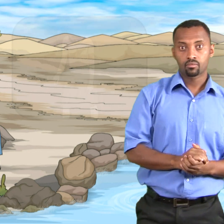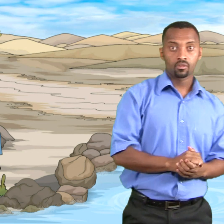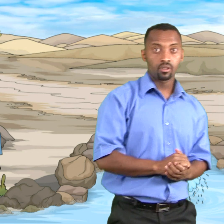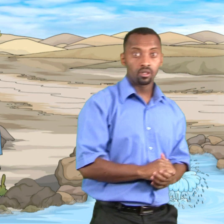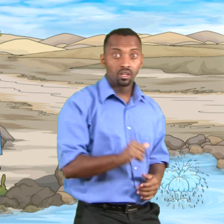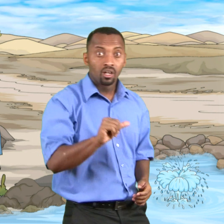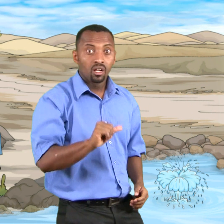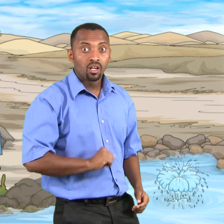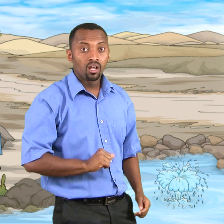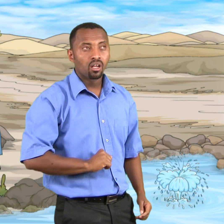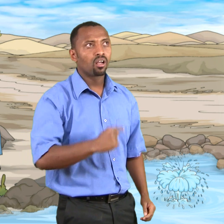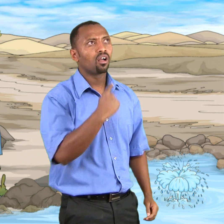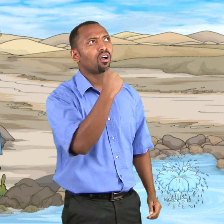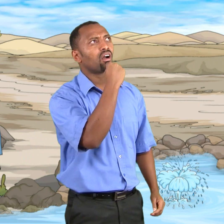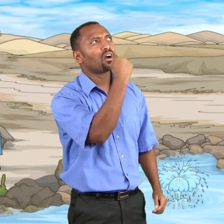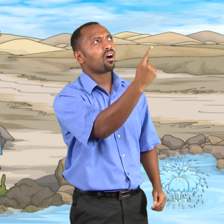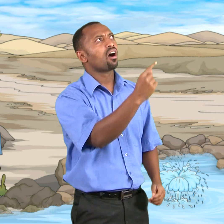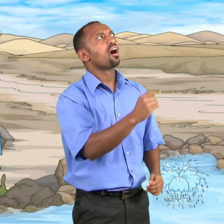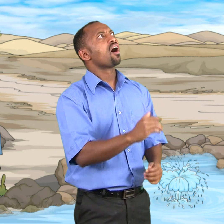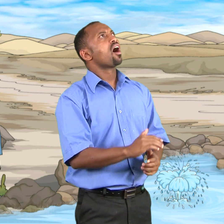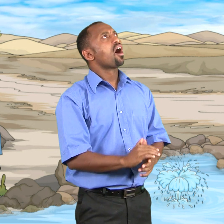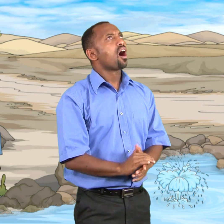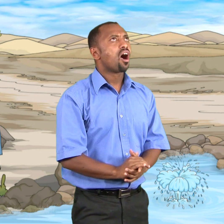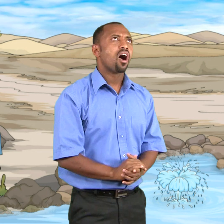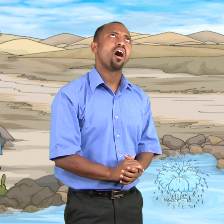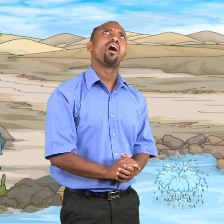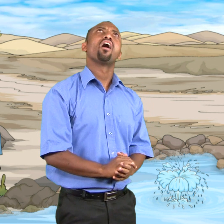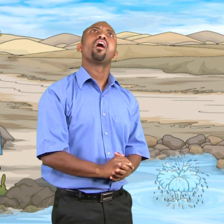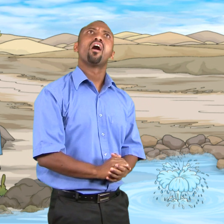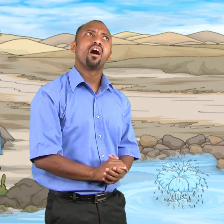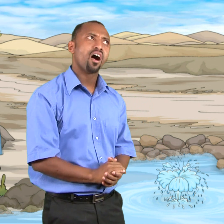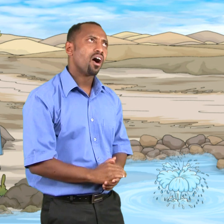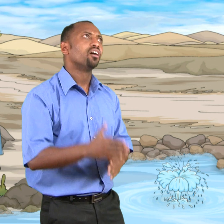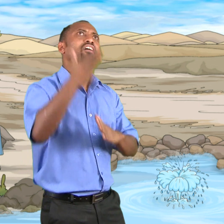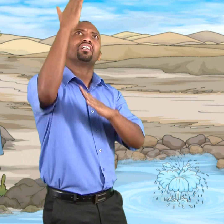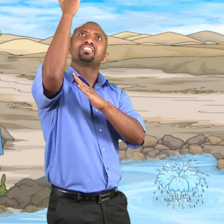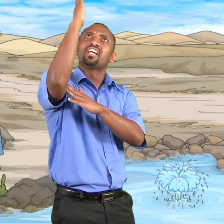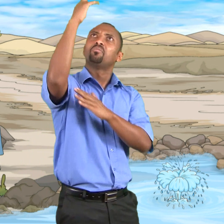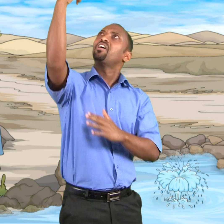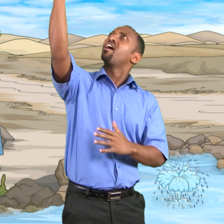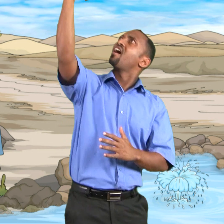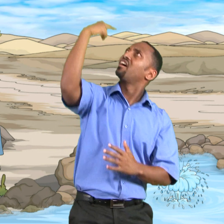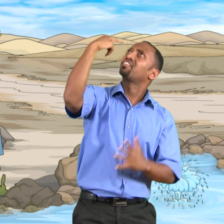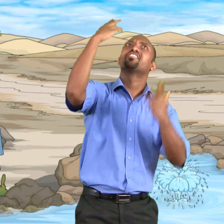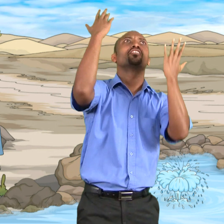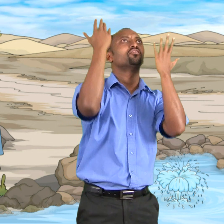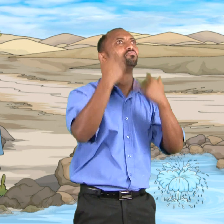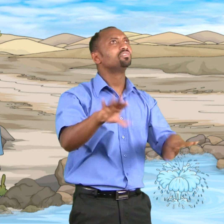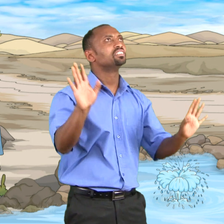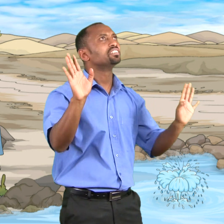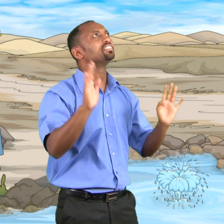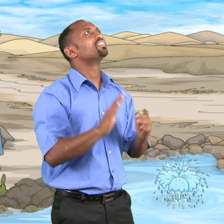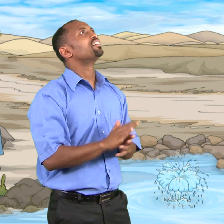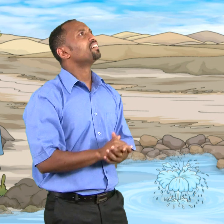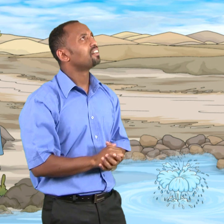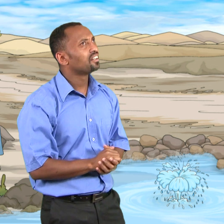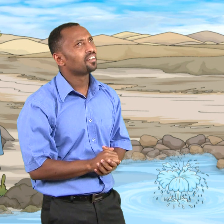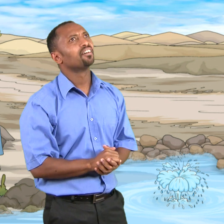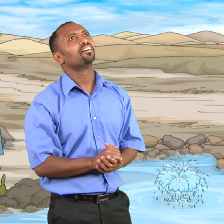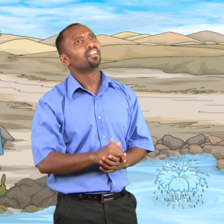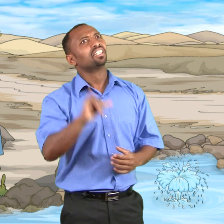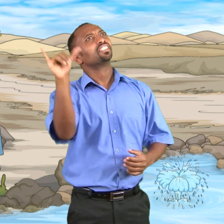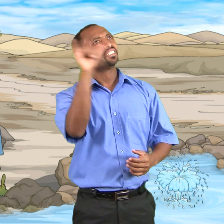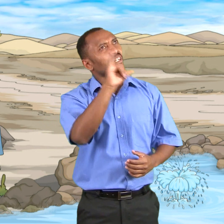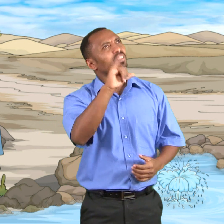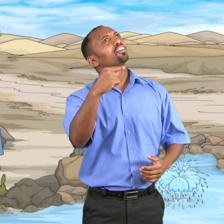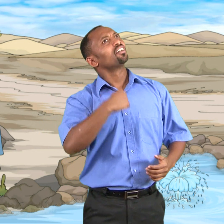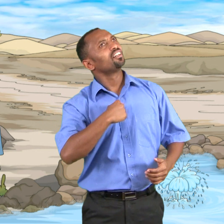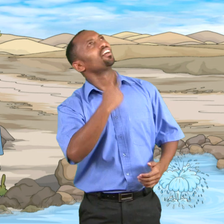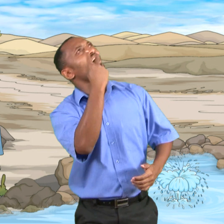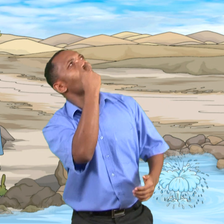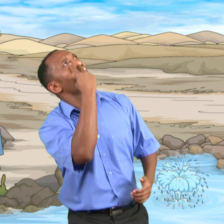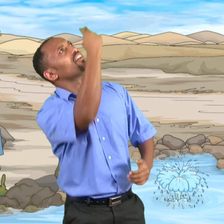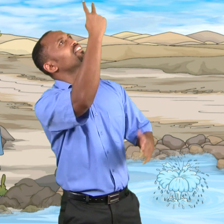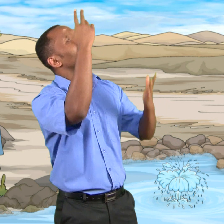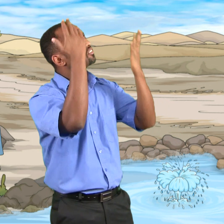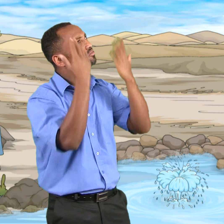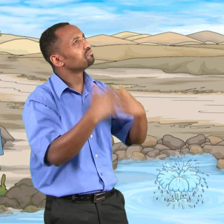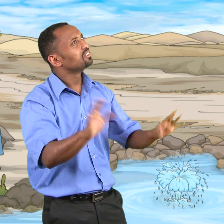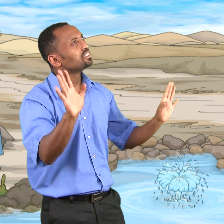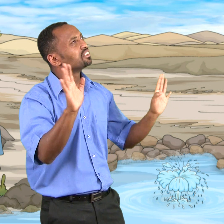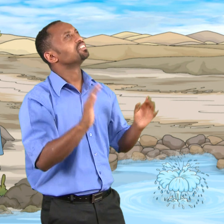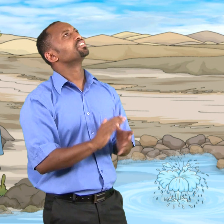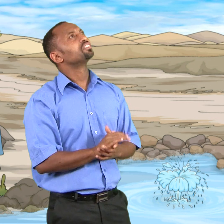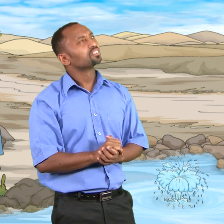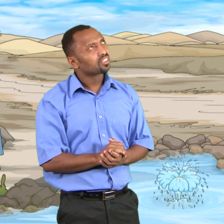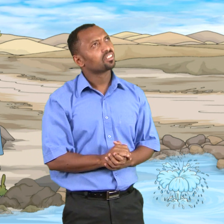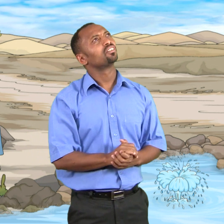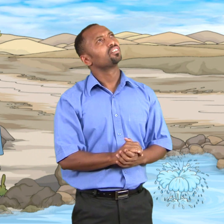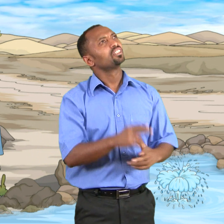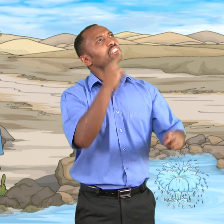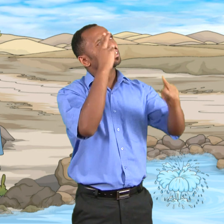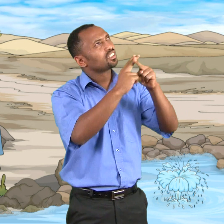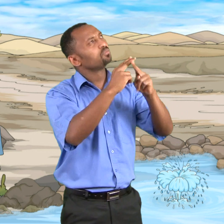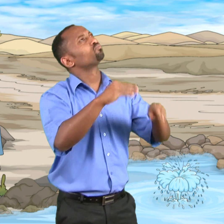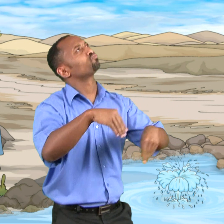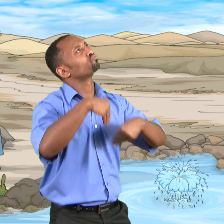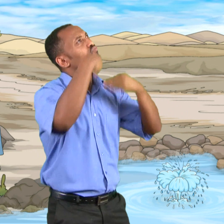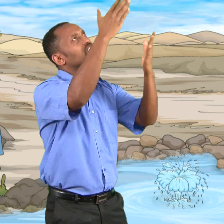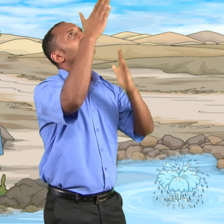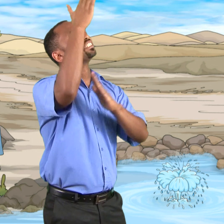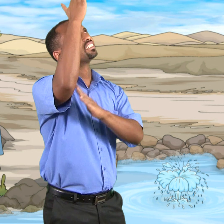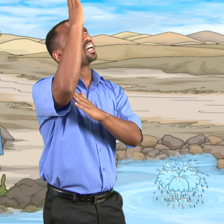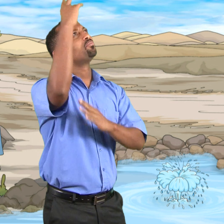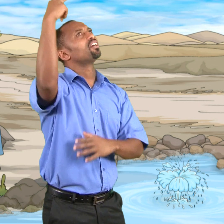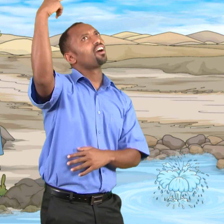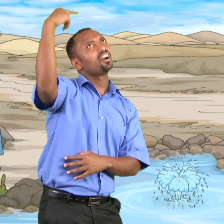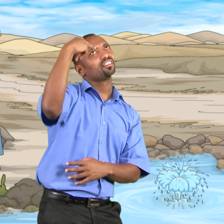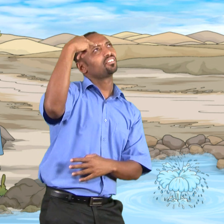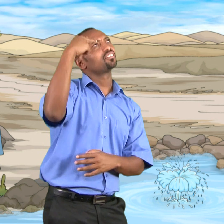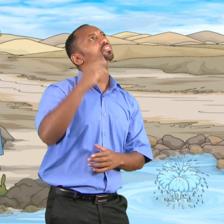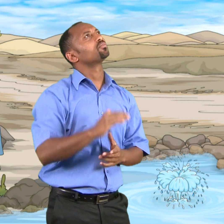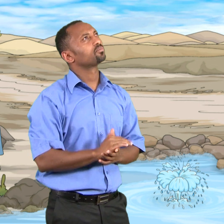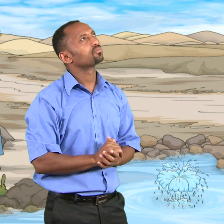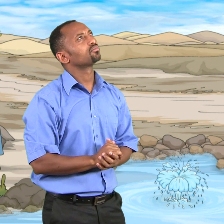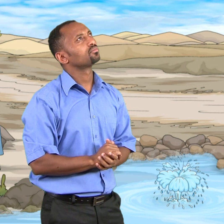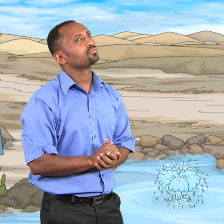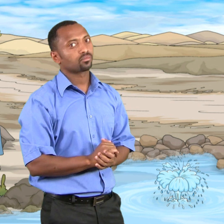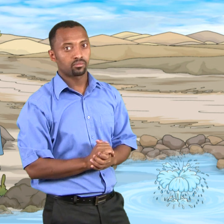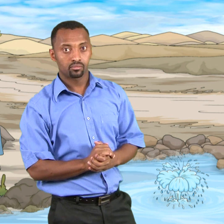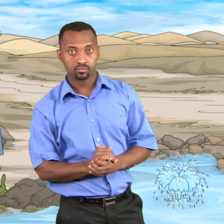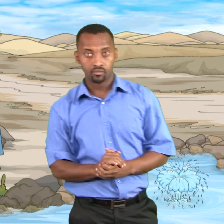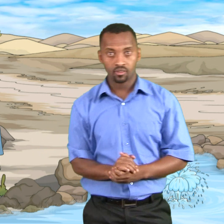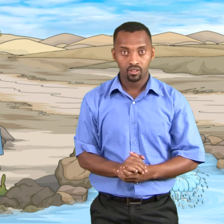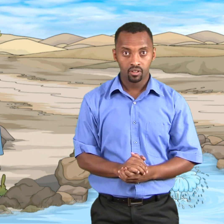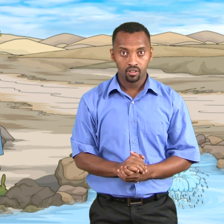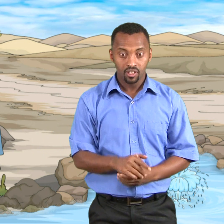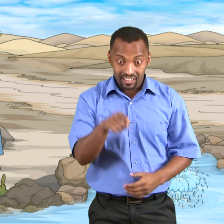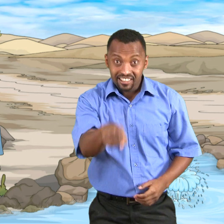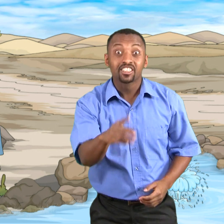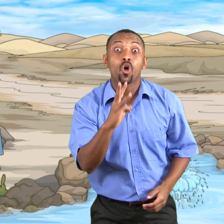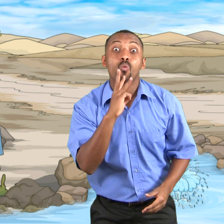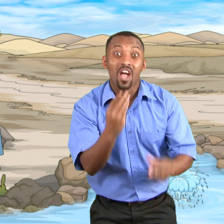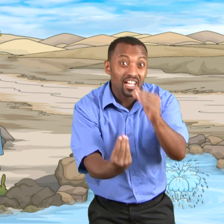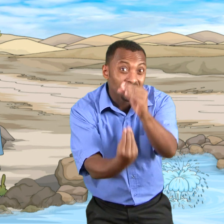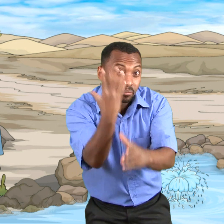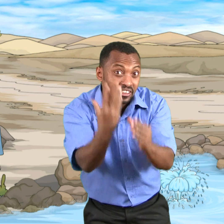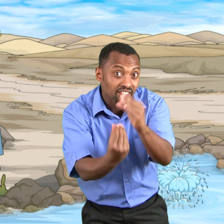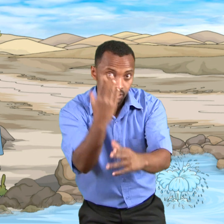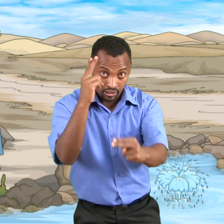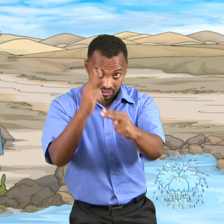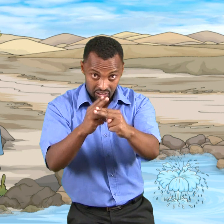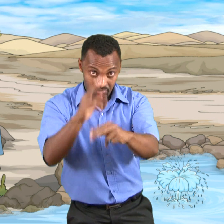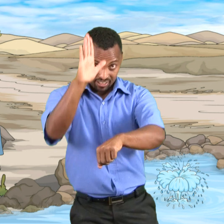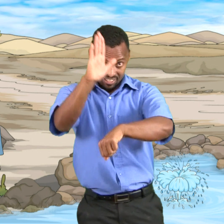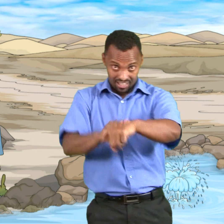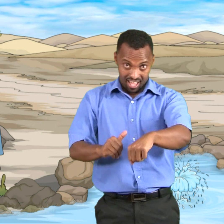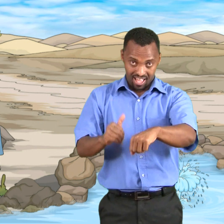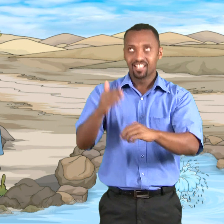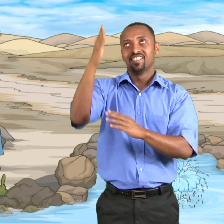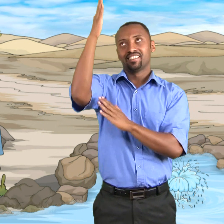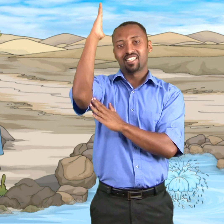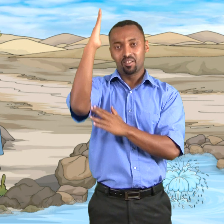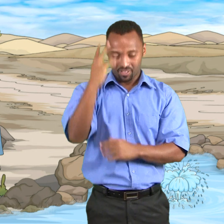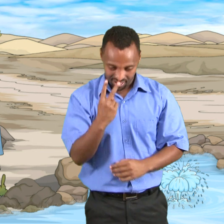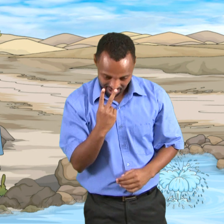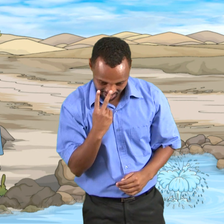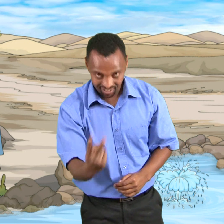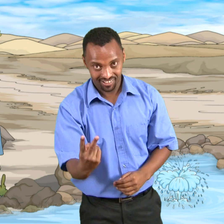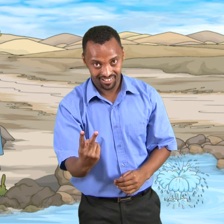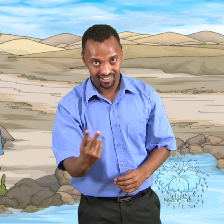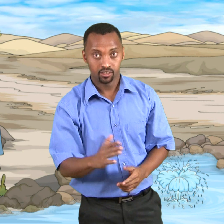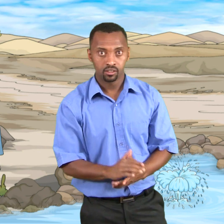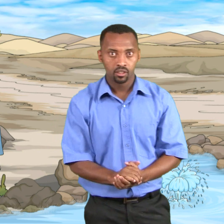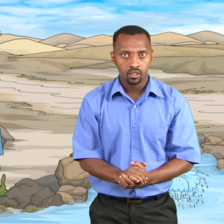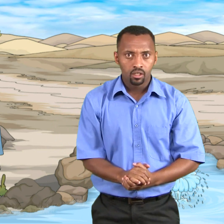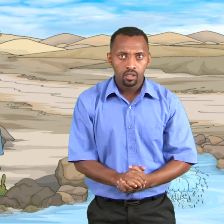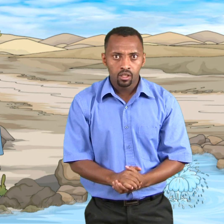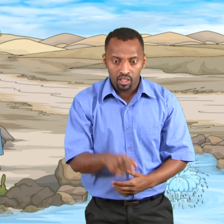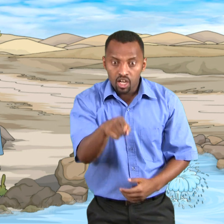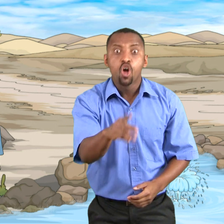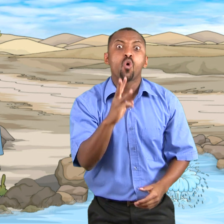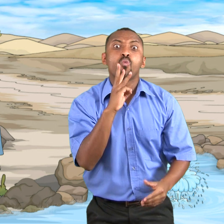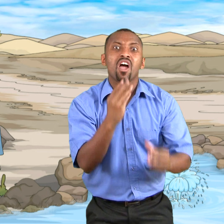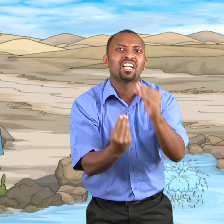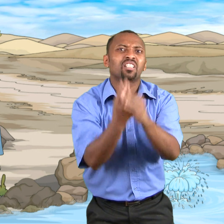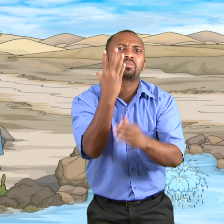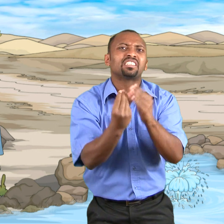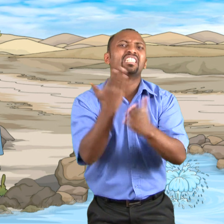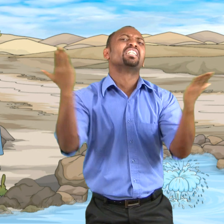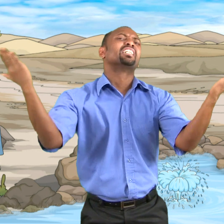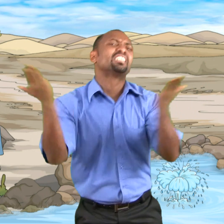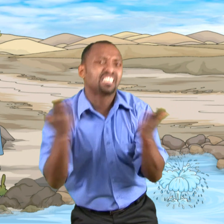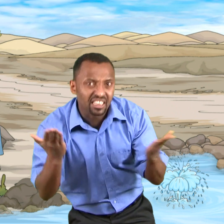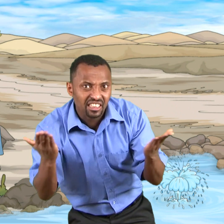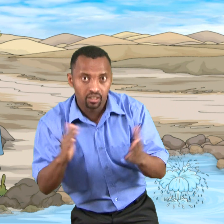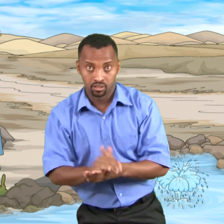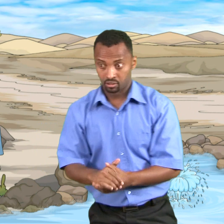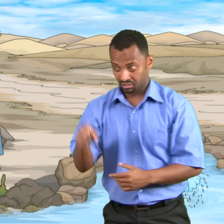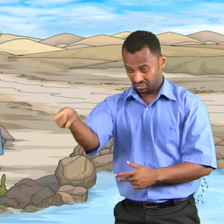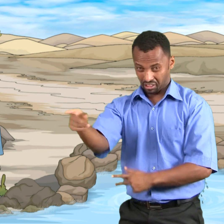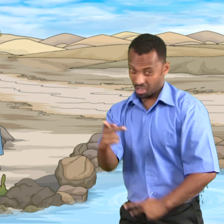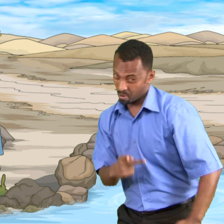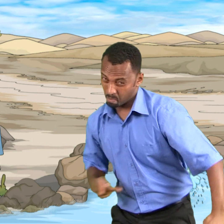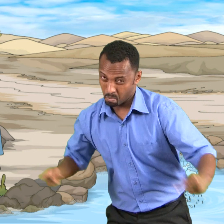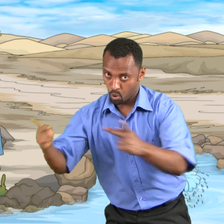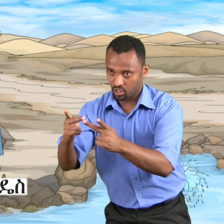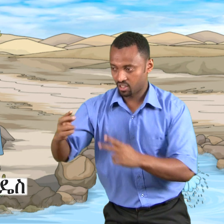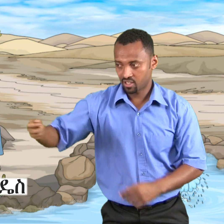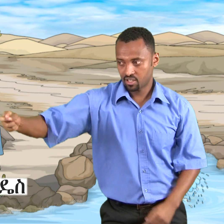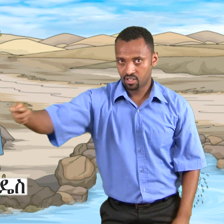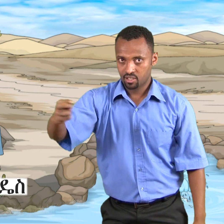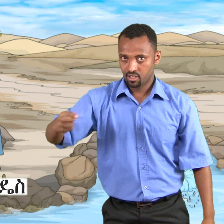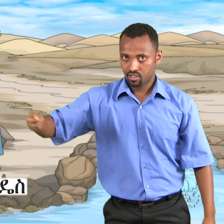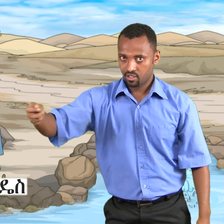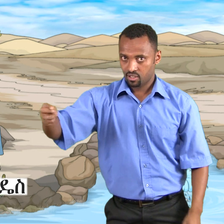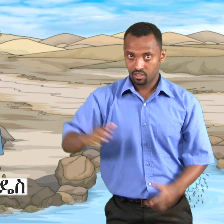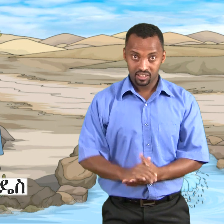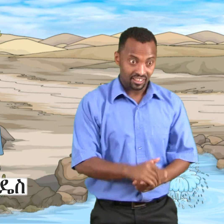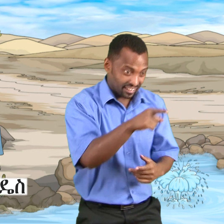So Hagar gave this name to the LORD who had spoken to her: “You are the God who sees me,” for she said, “Here I have seen the One who sees me!” Therefore the well was called Beer-lahai-roi.